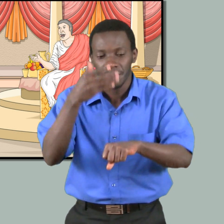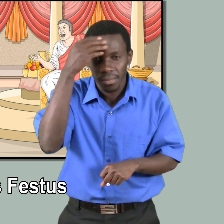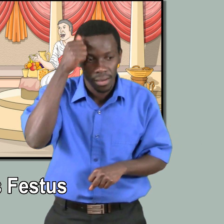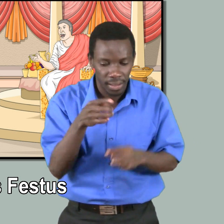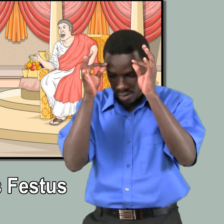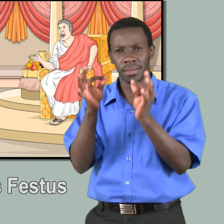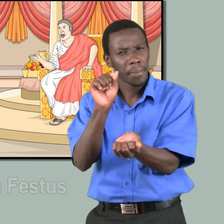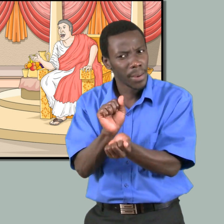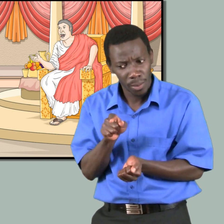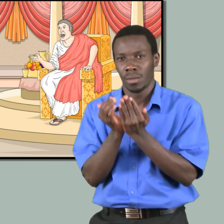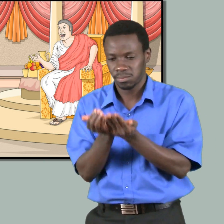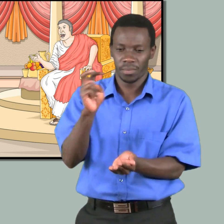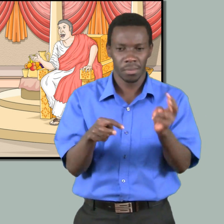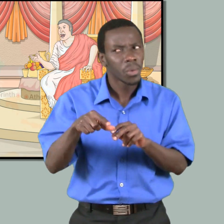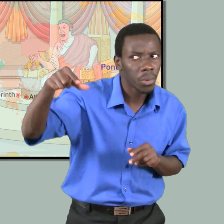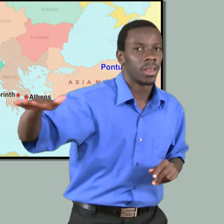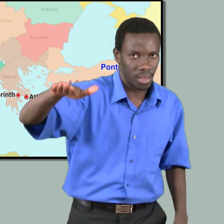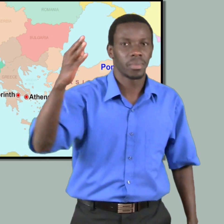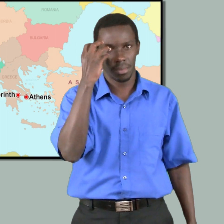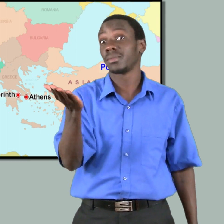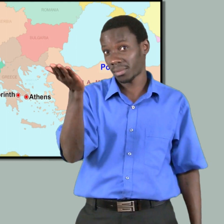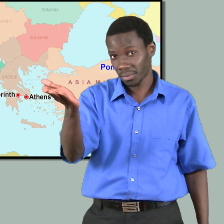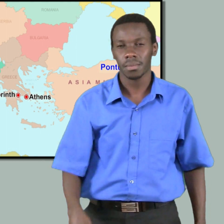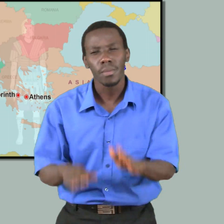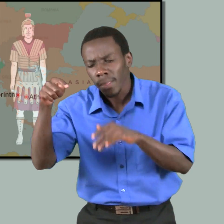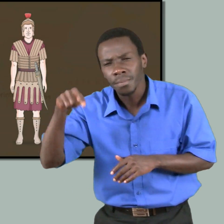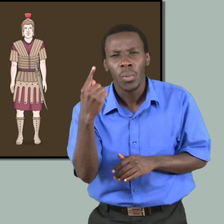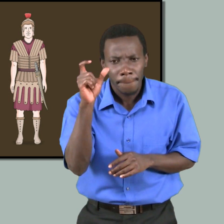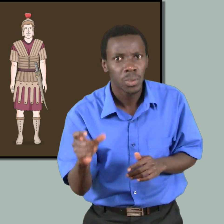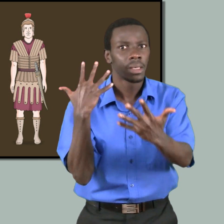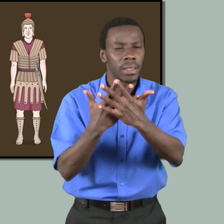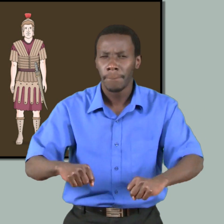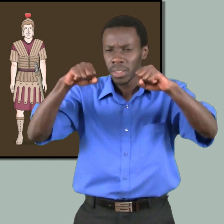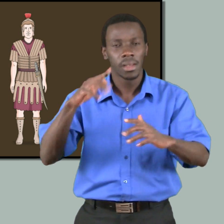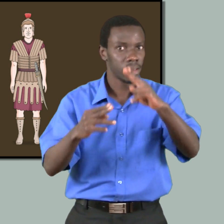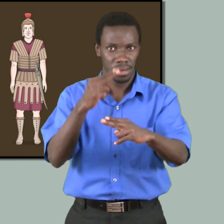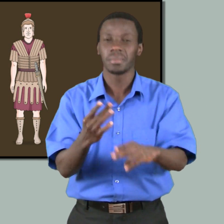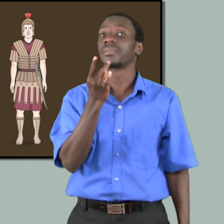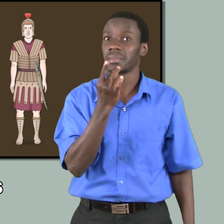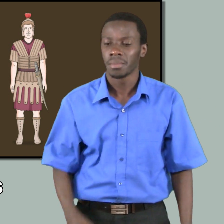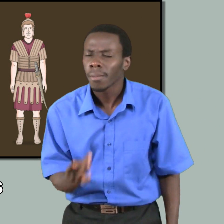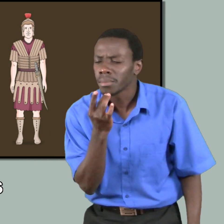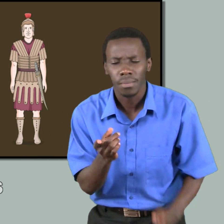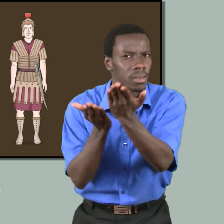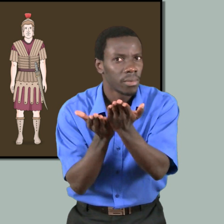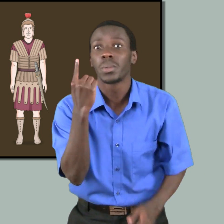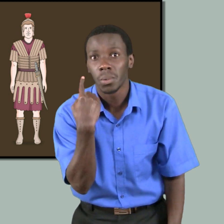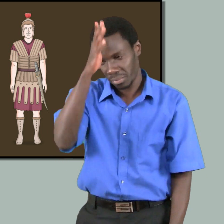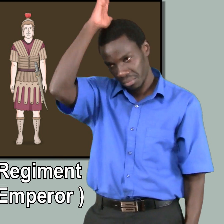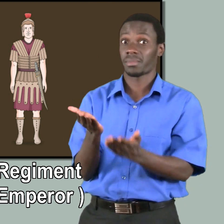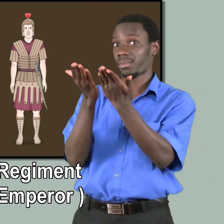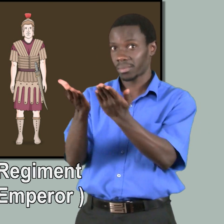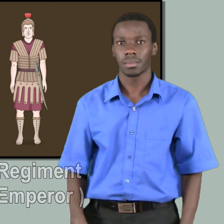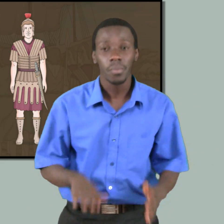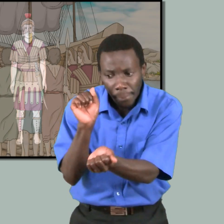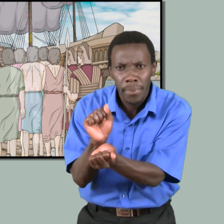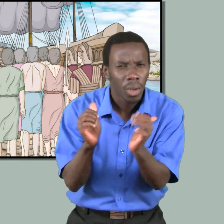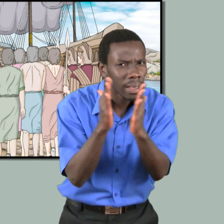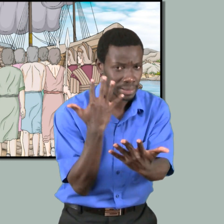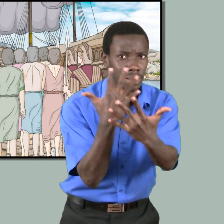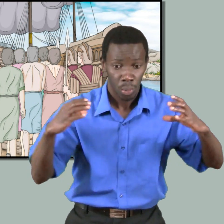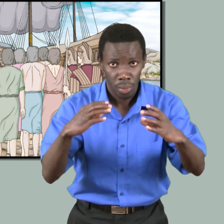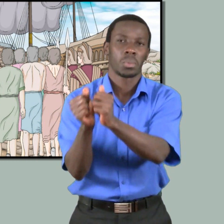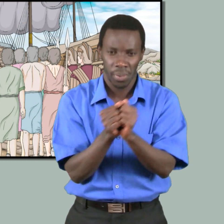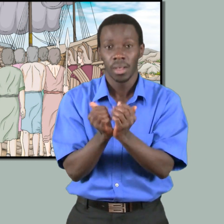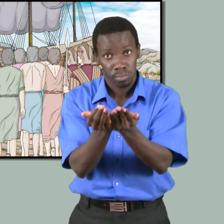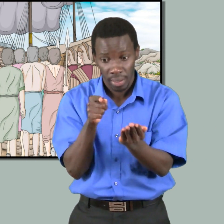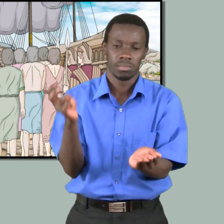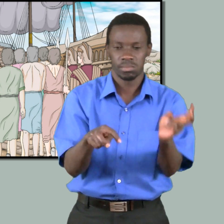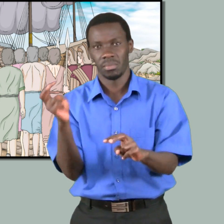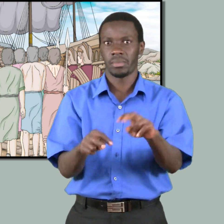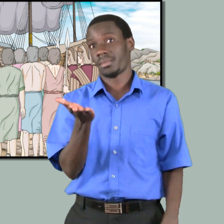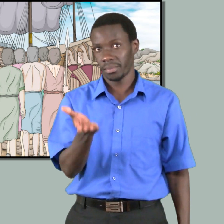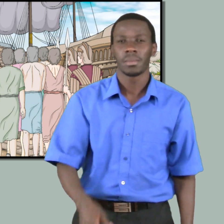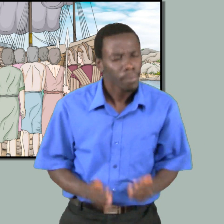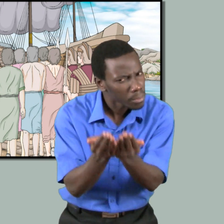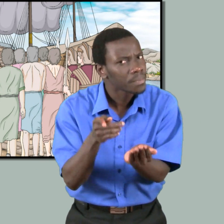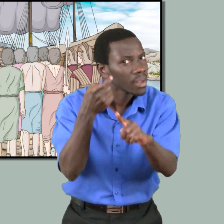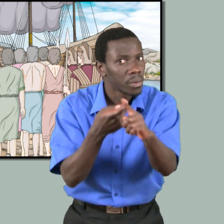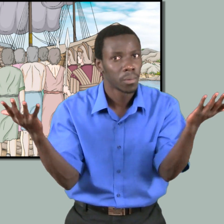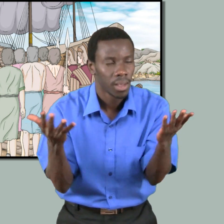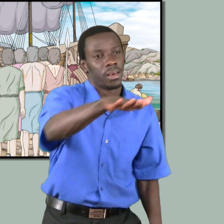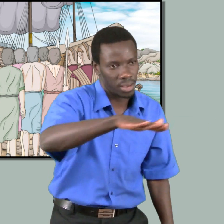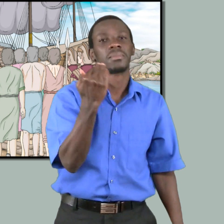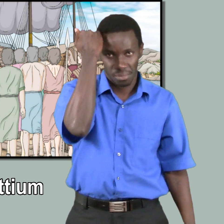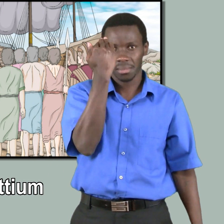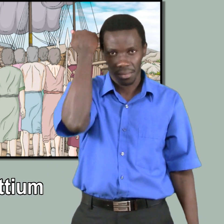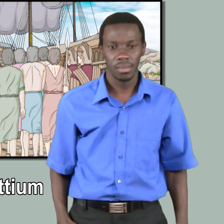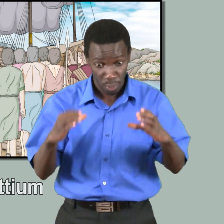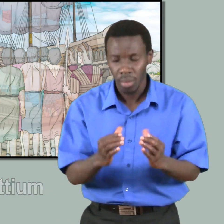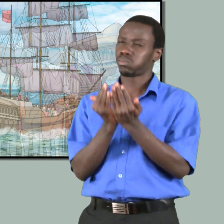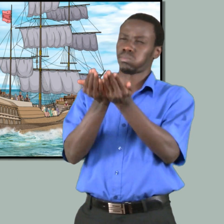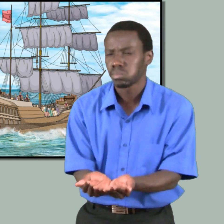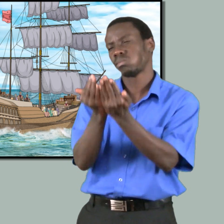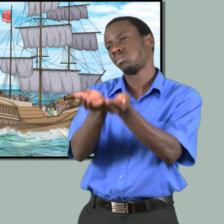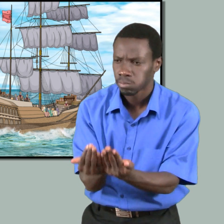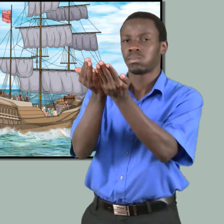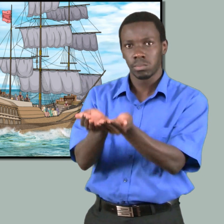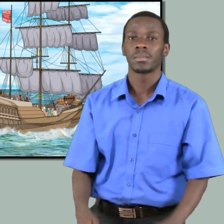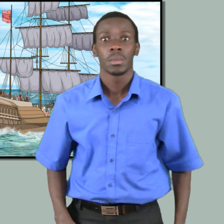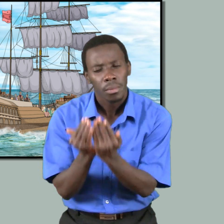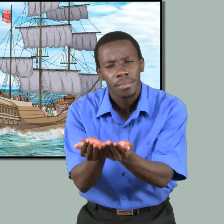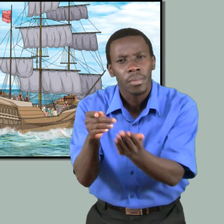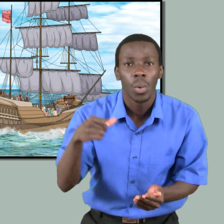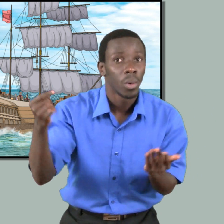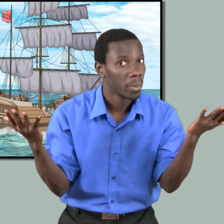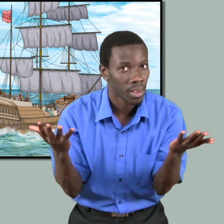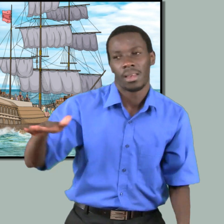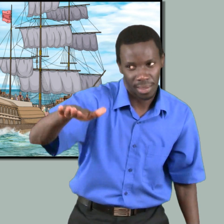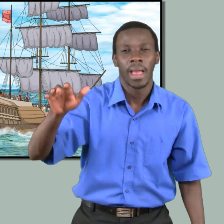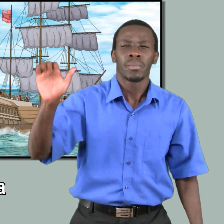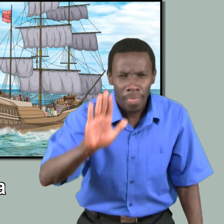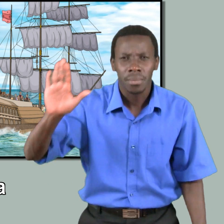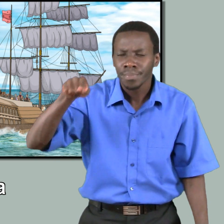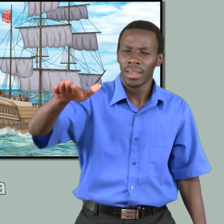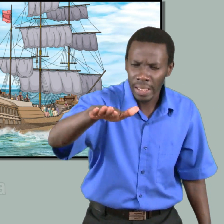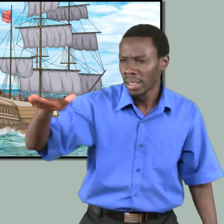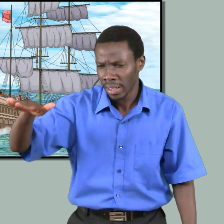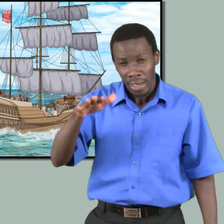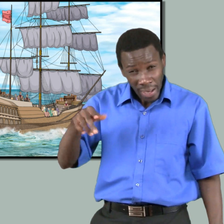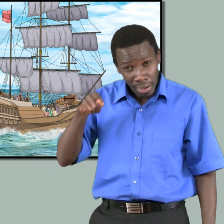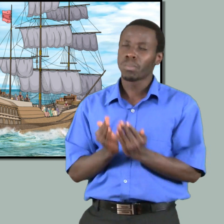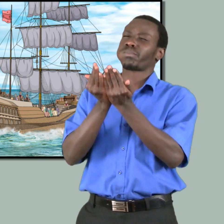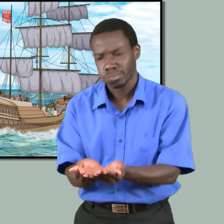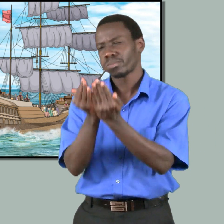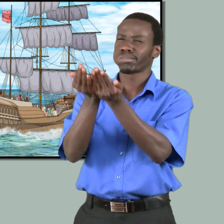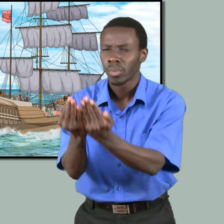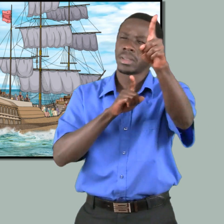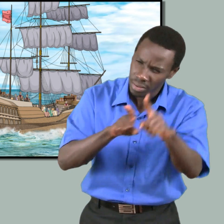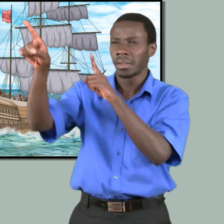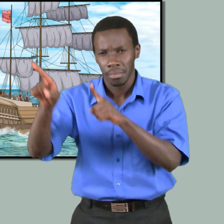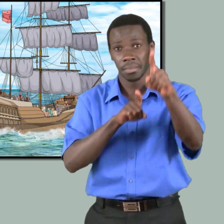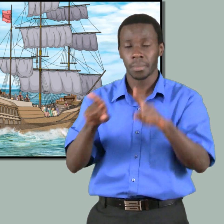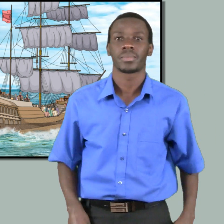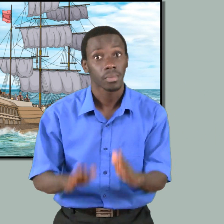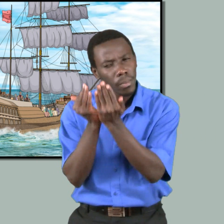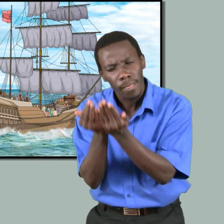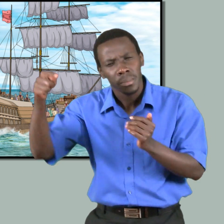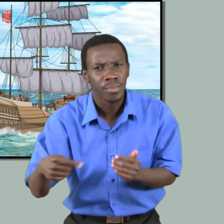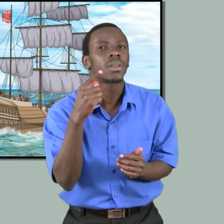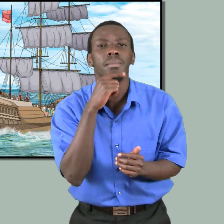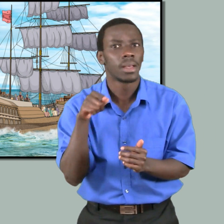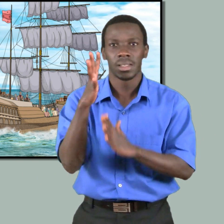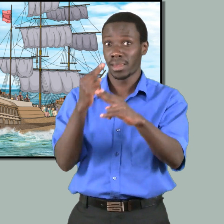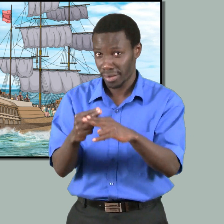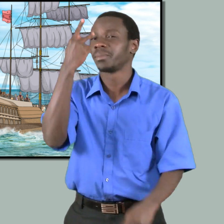When it was decided that we would sail for Italy, Paul and some other prisoners were handed over to a centurion named Julius, who belonged to the Imperial Regiment.